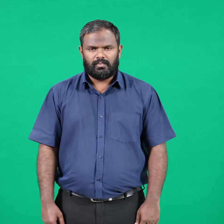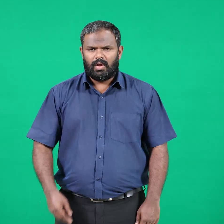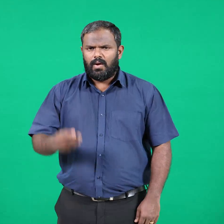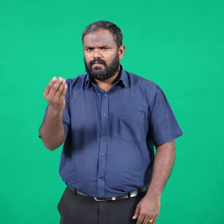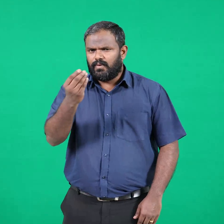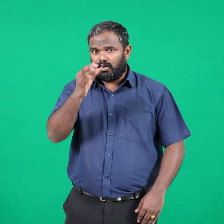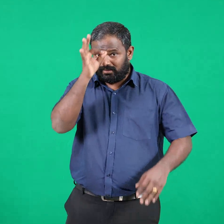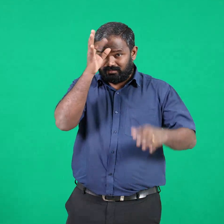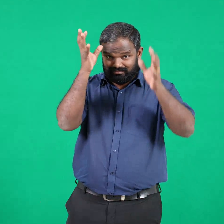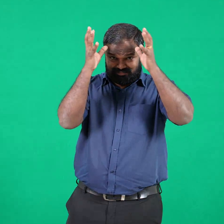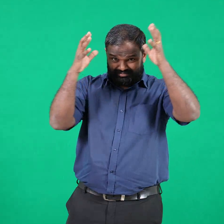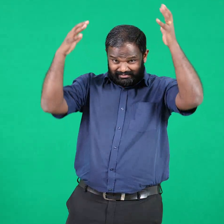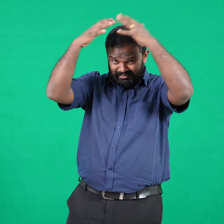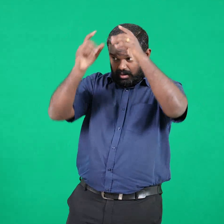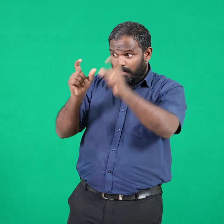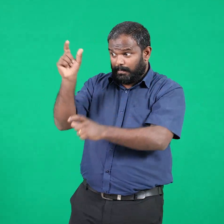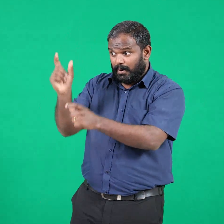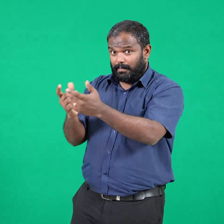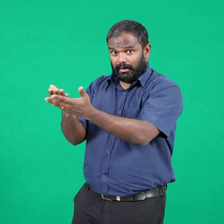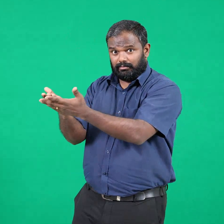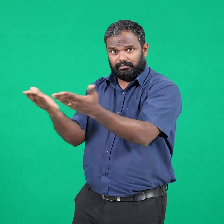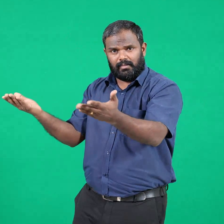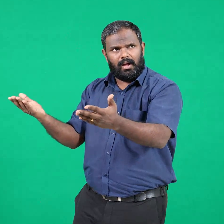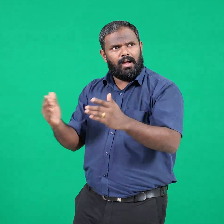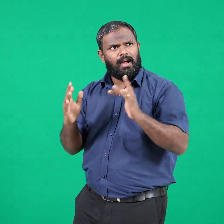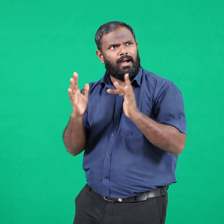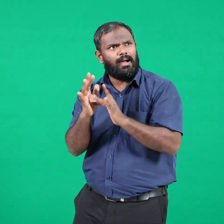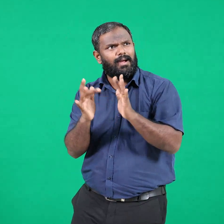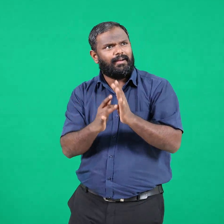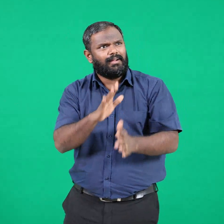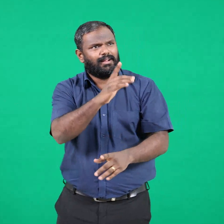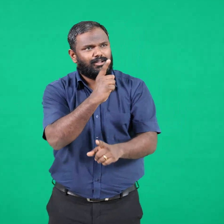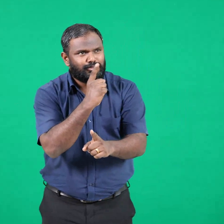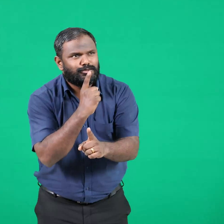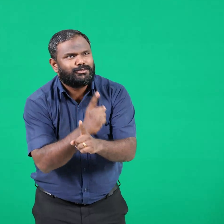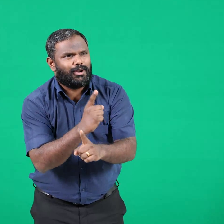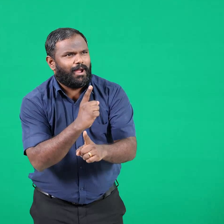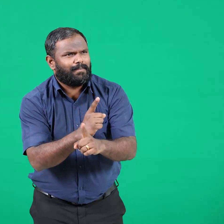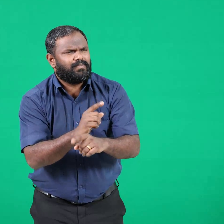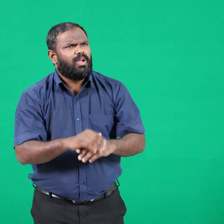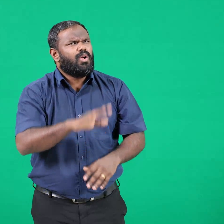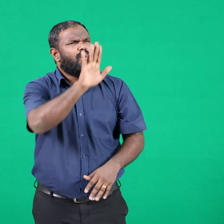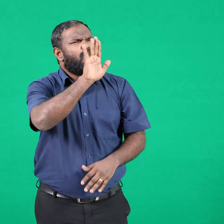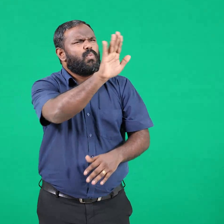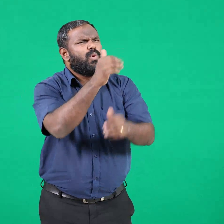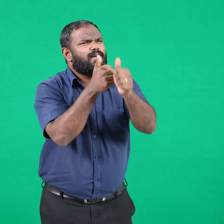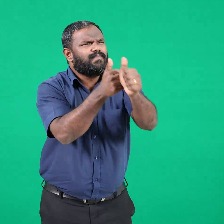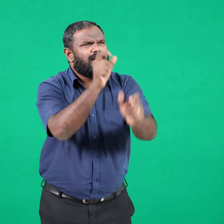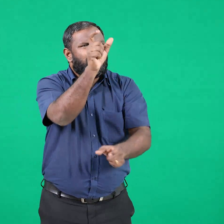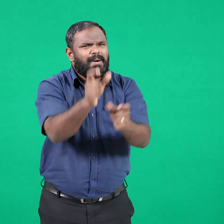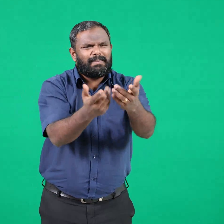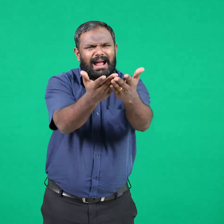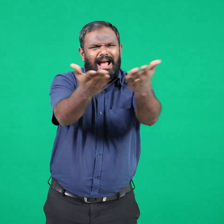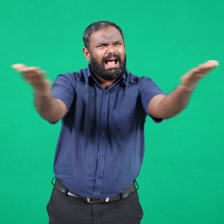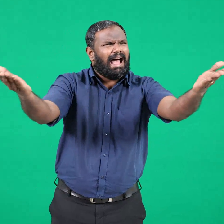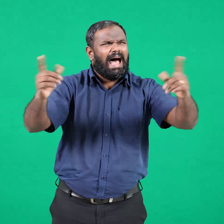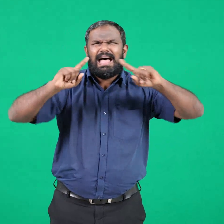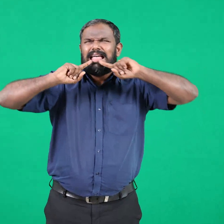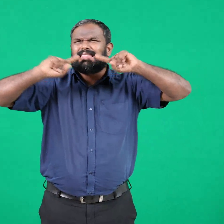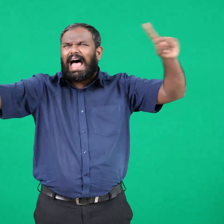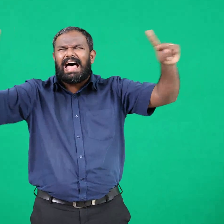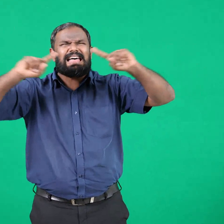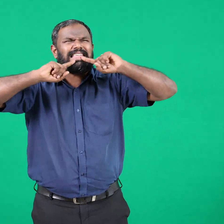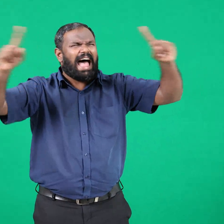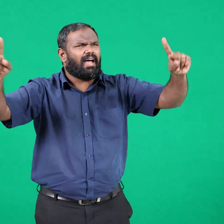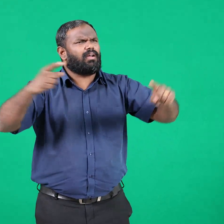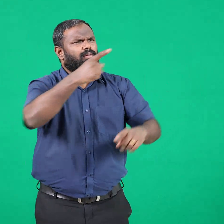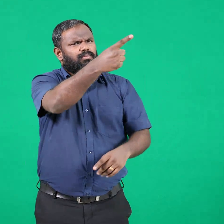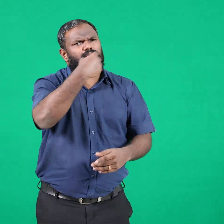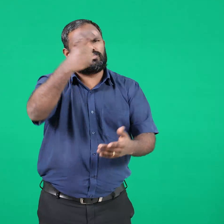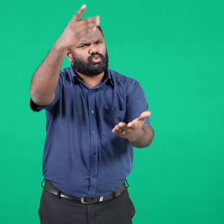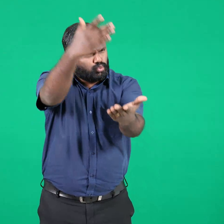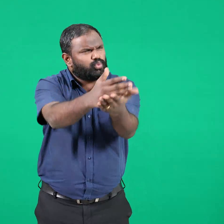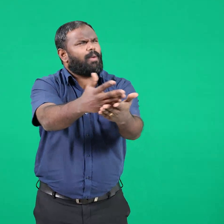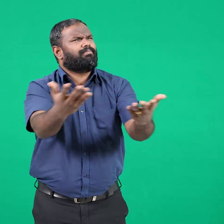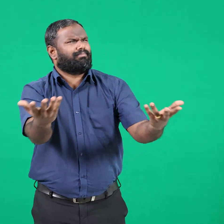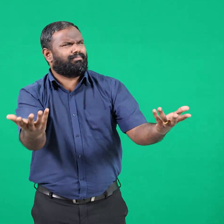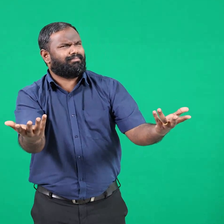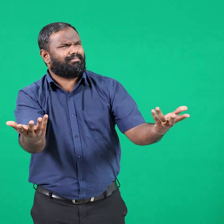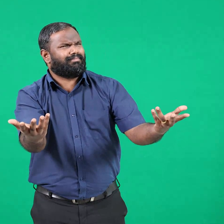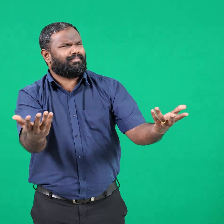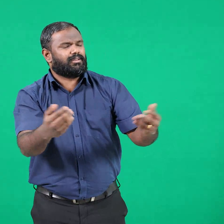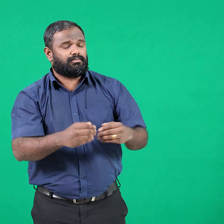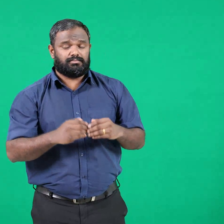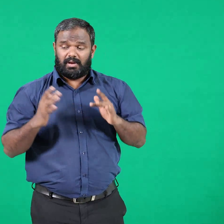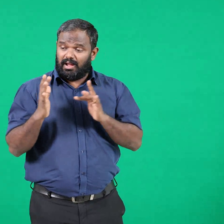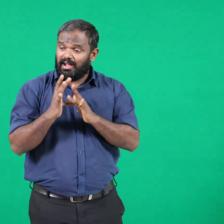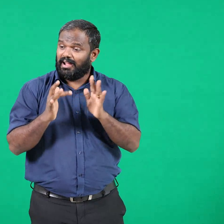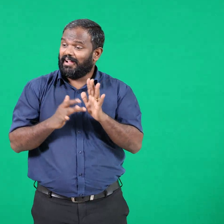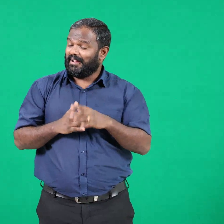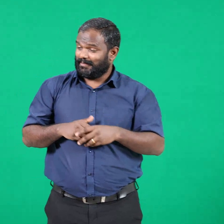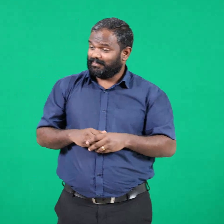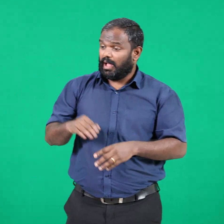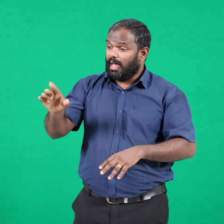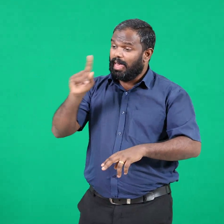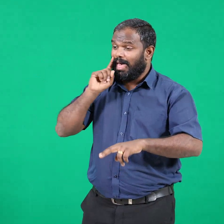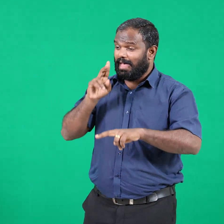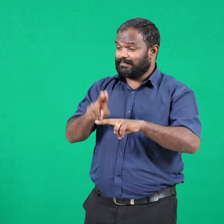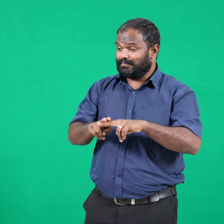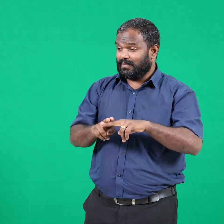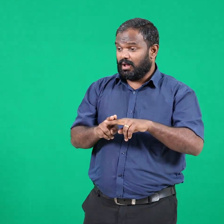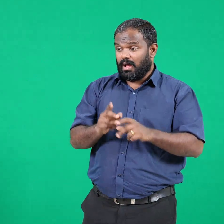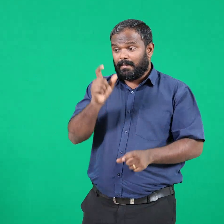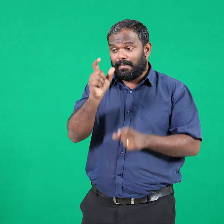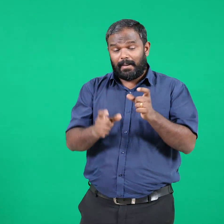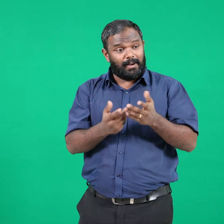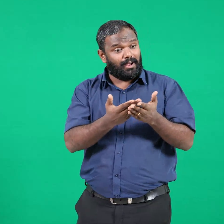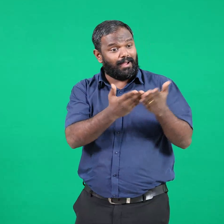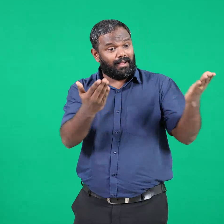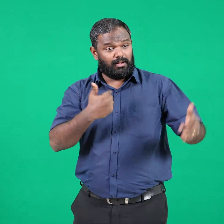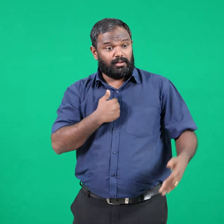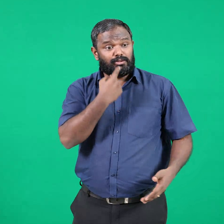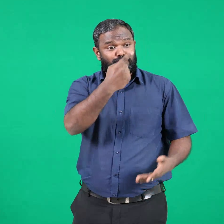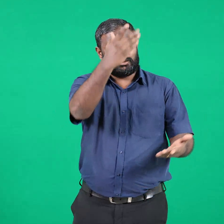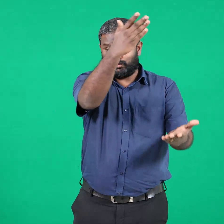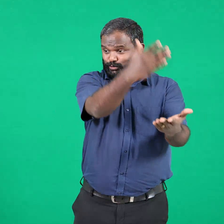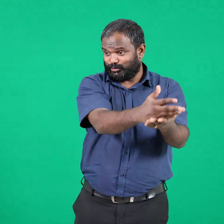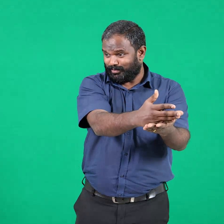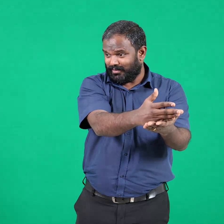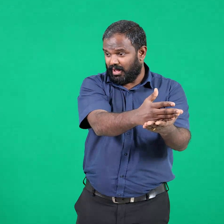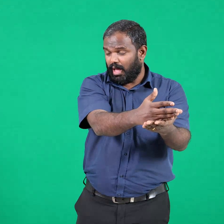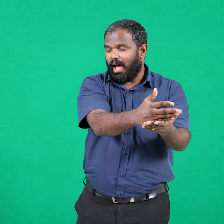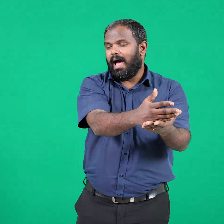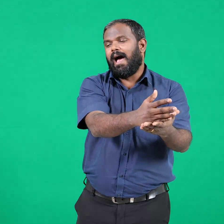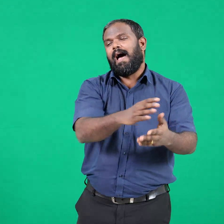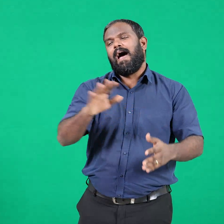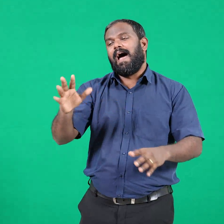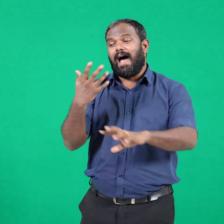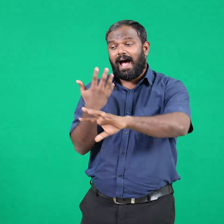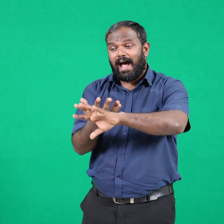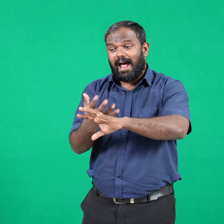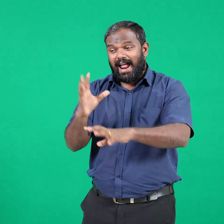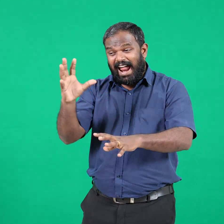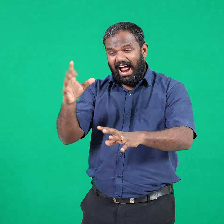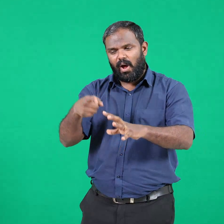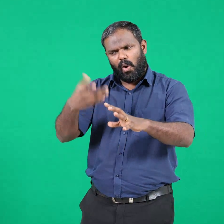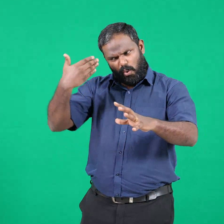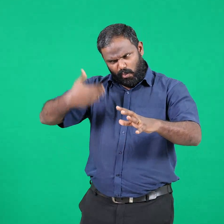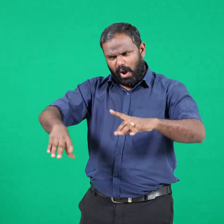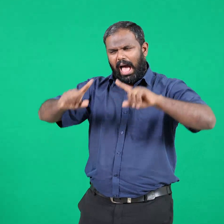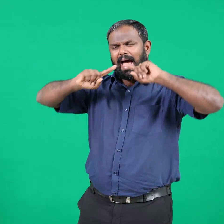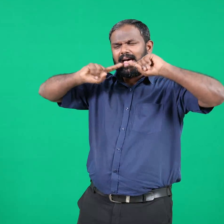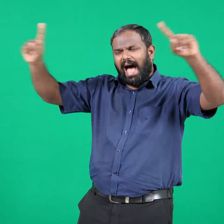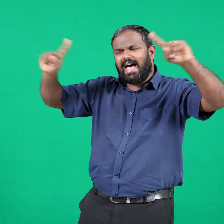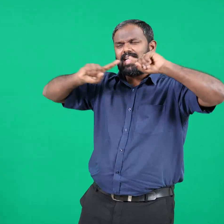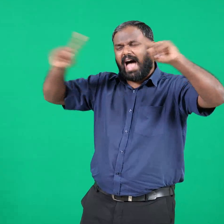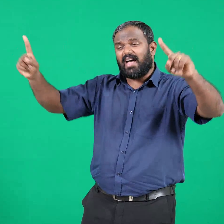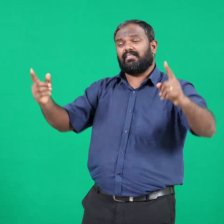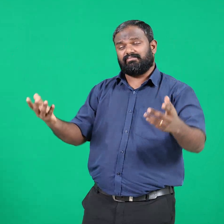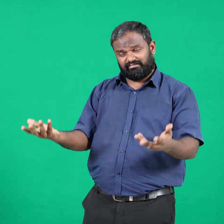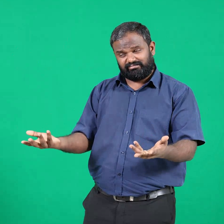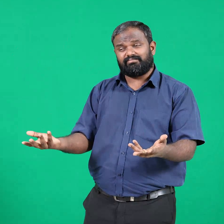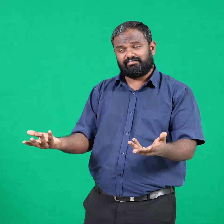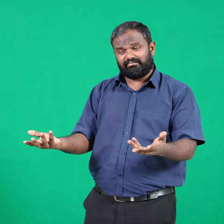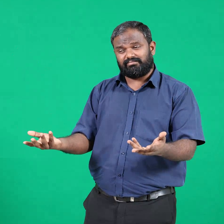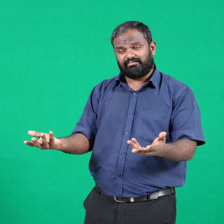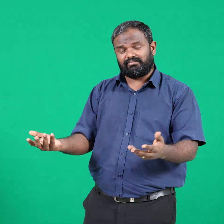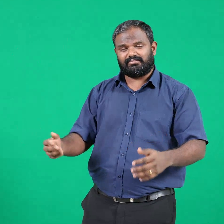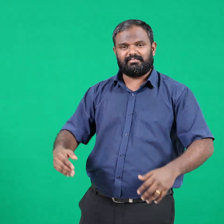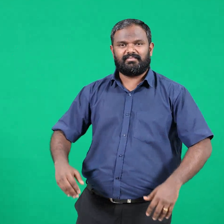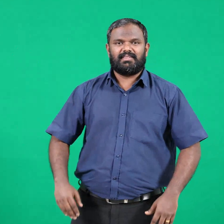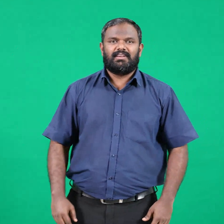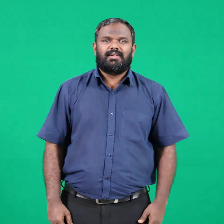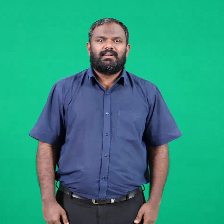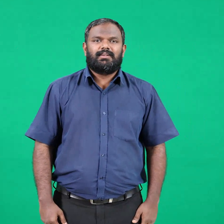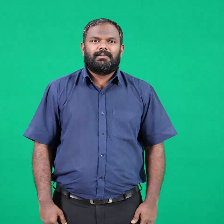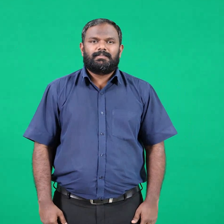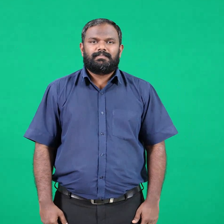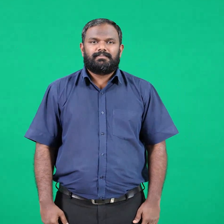But some of the Pharisees in the crowd said to Him, "Teacher, rebuke Your disciples!" "I tell you," He answered, "if they remain silent, the very stones will cry out."